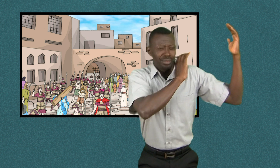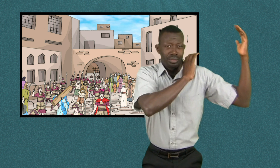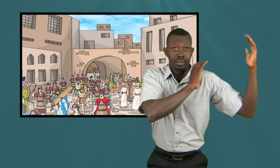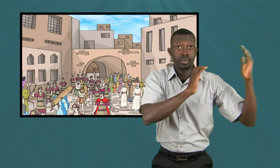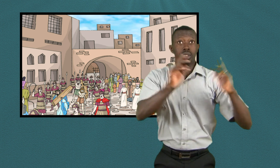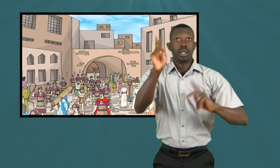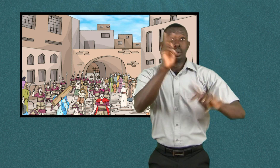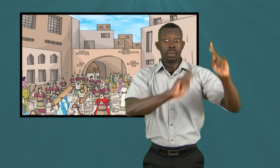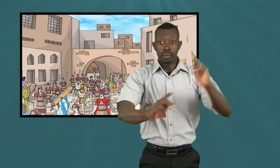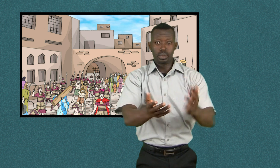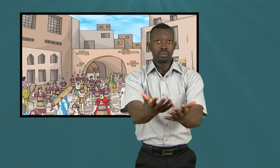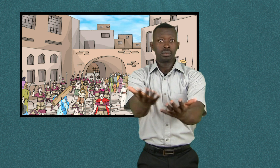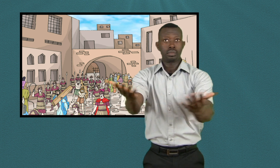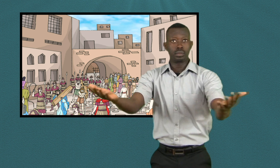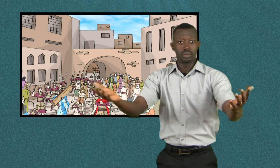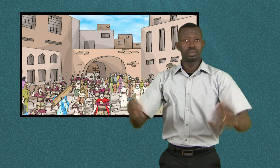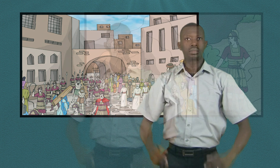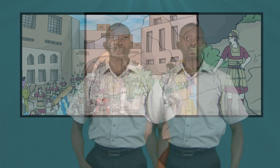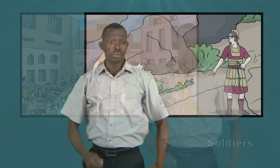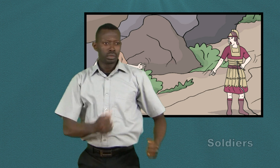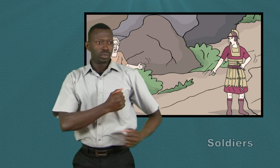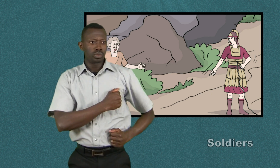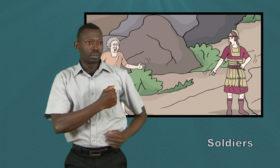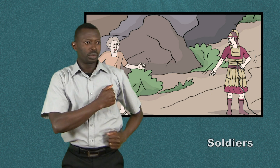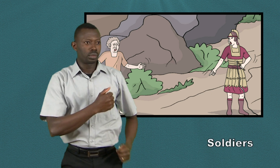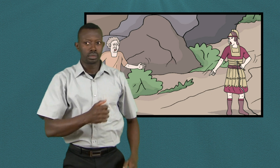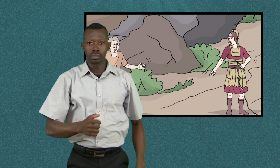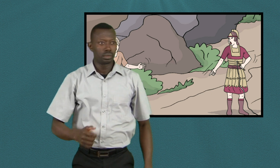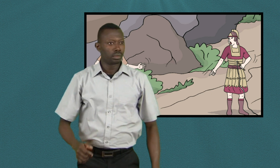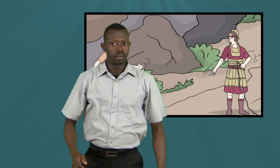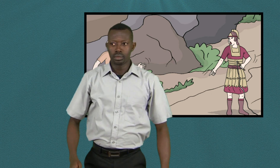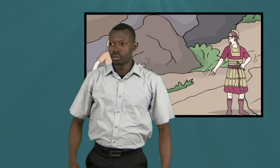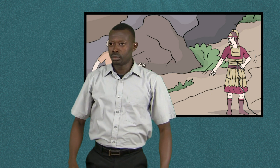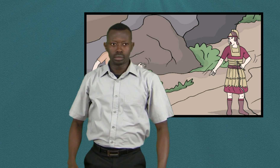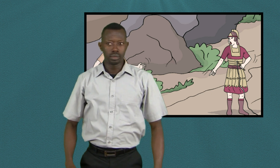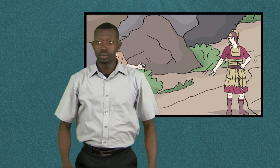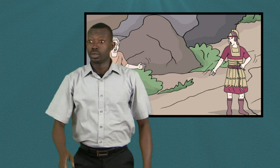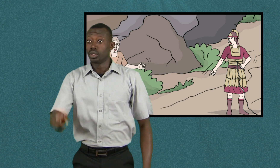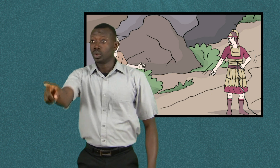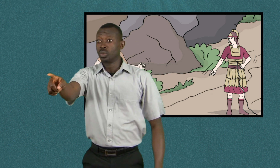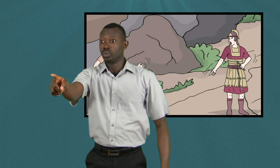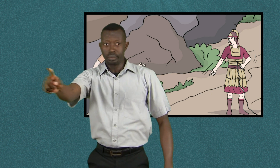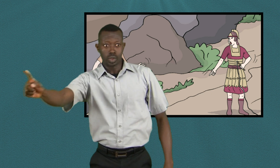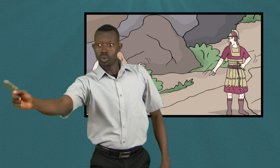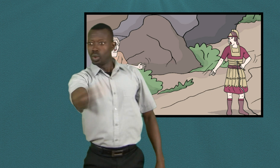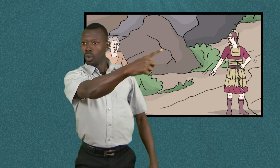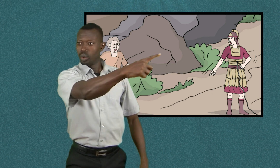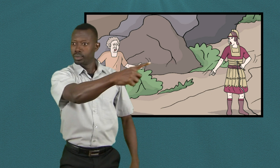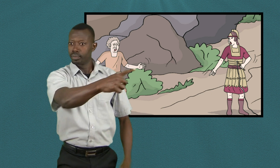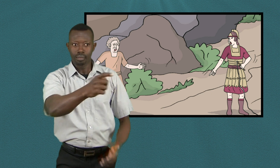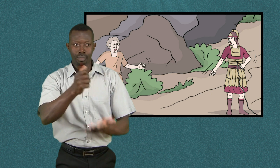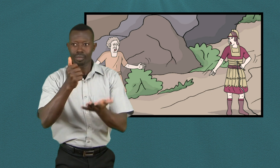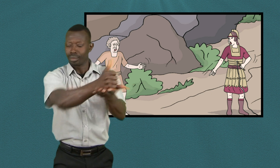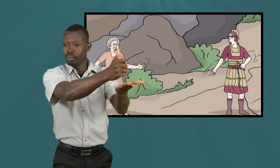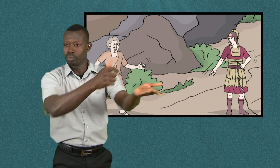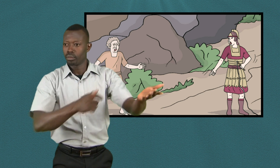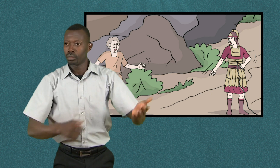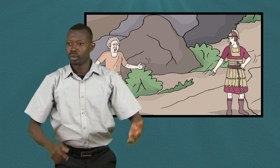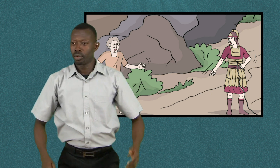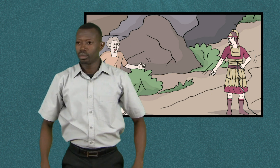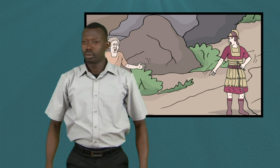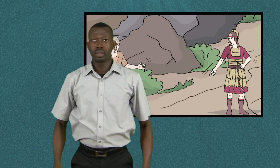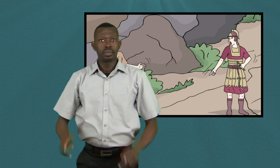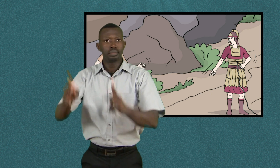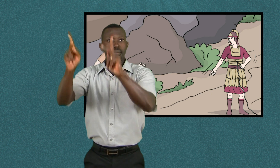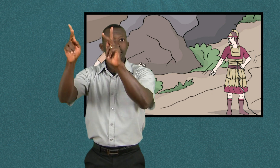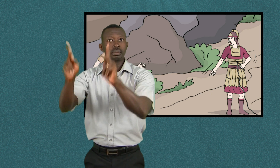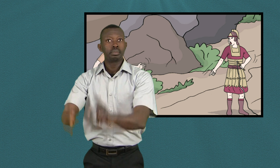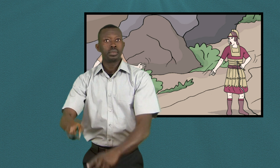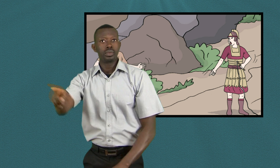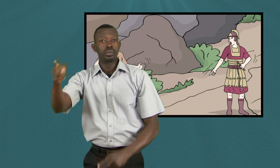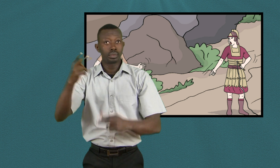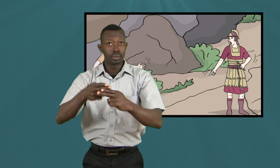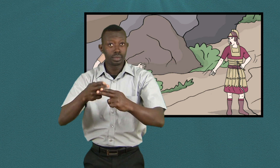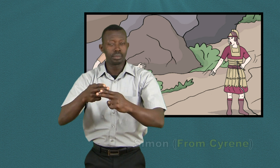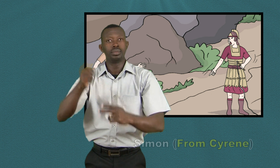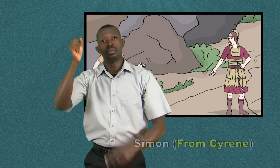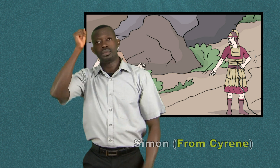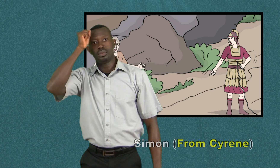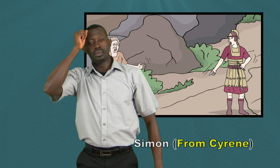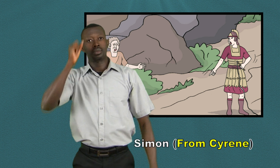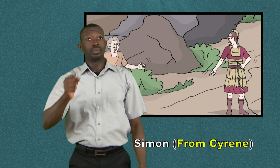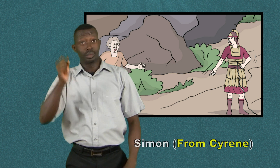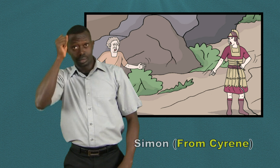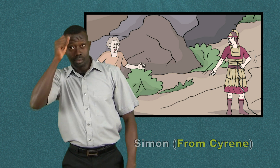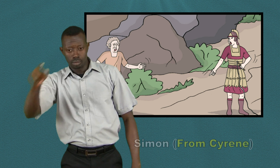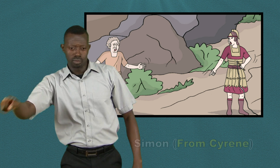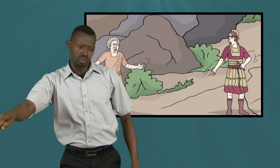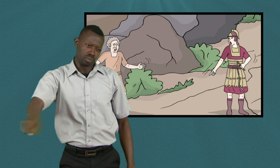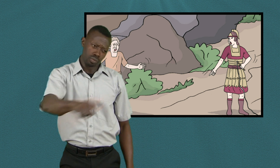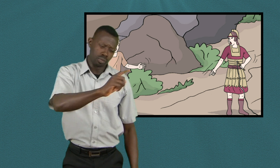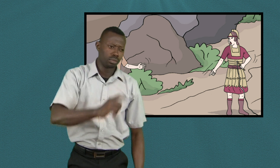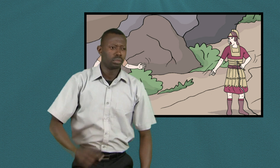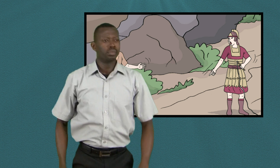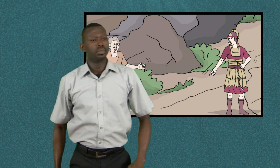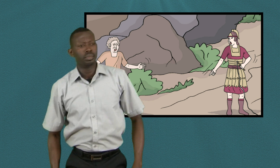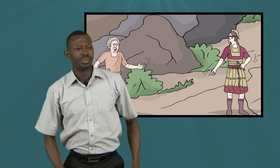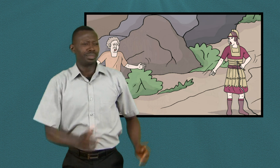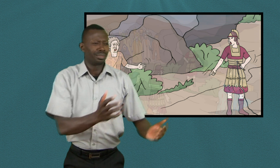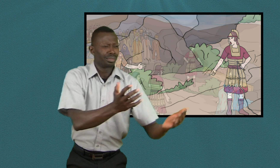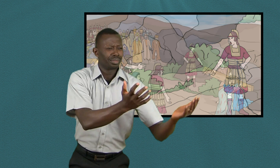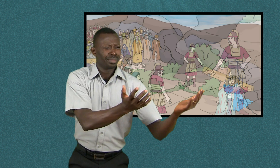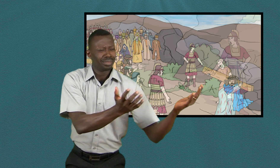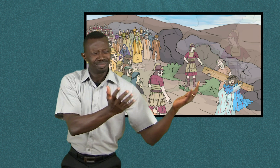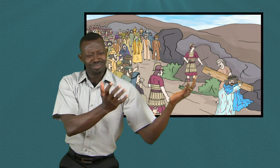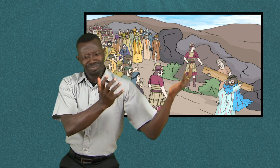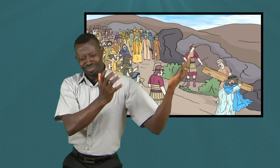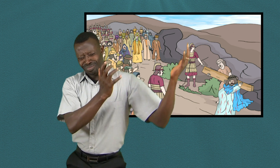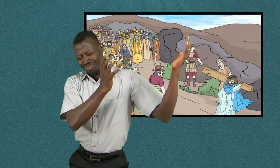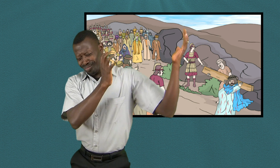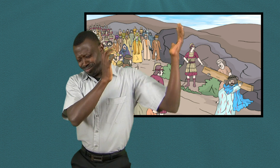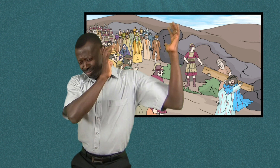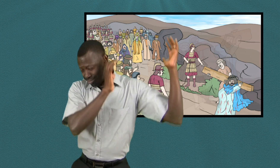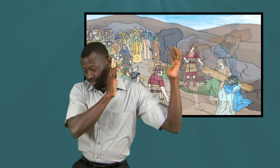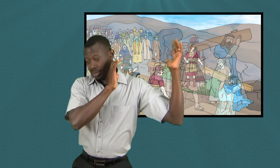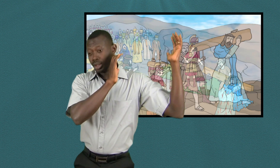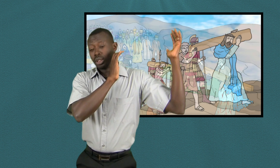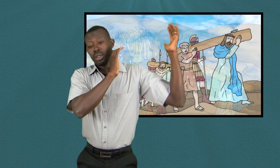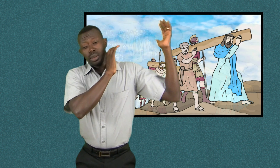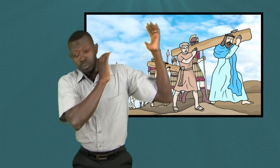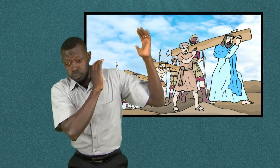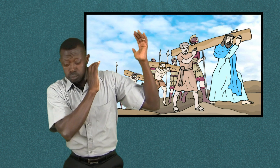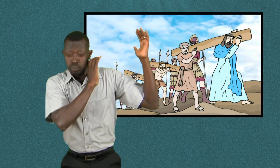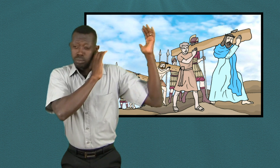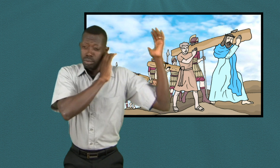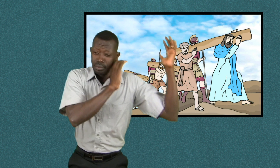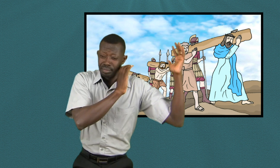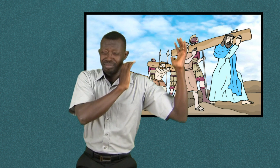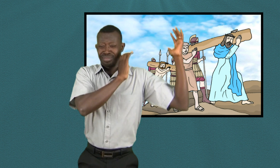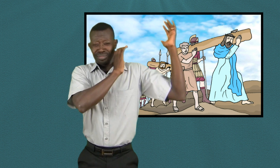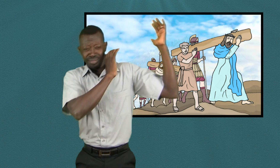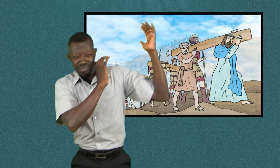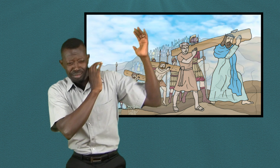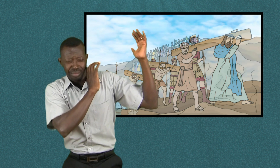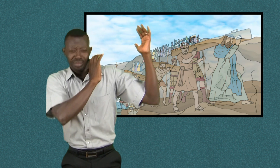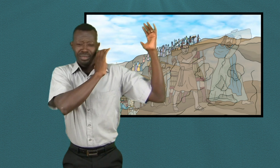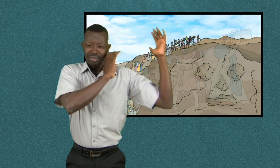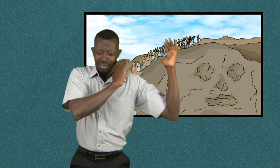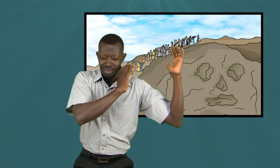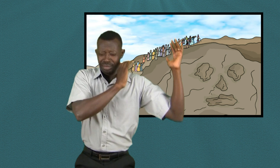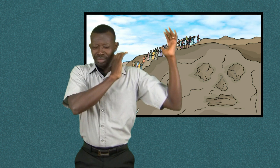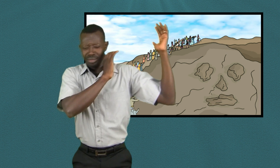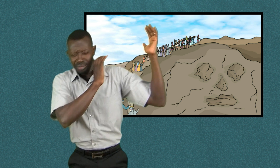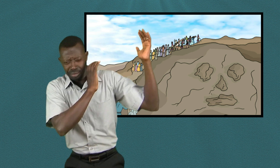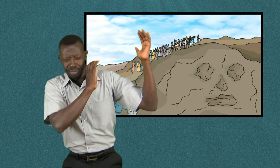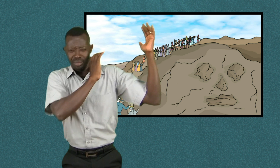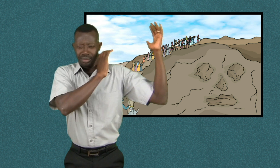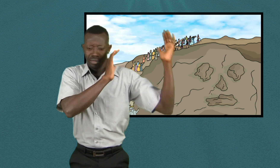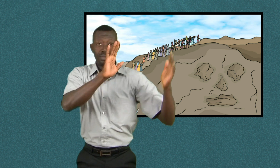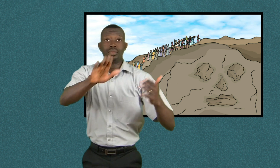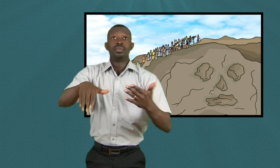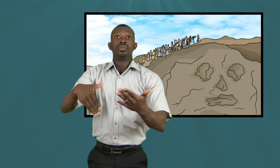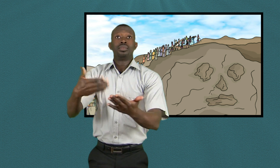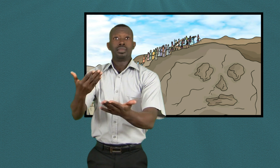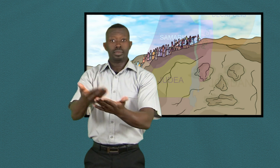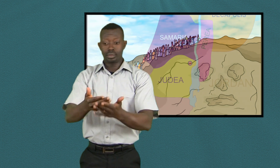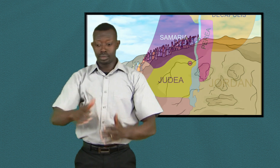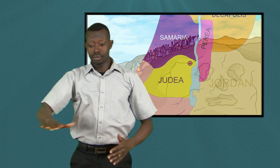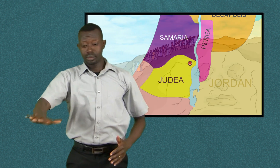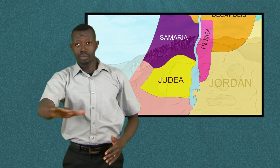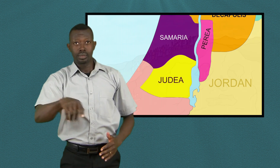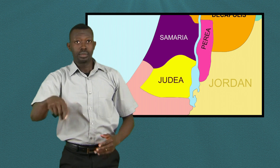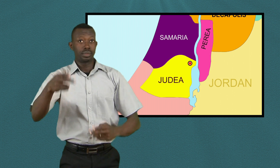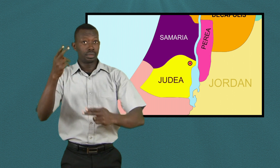Along the way they found a man from Cyrene, named Simon, and they forced him to carry the cross of Jesus.